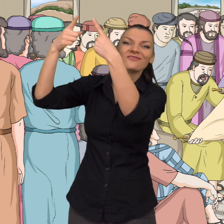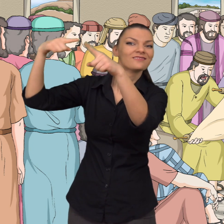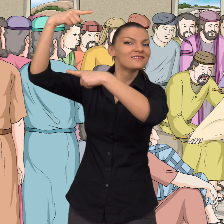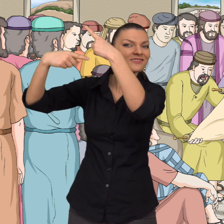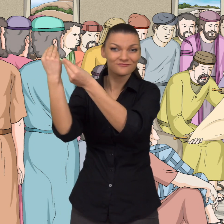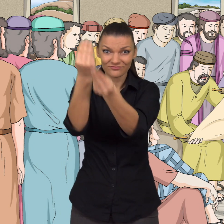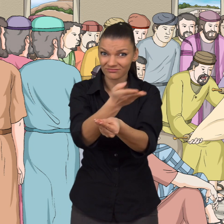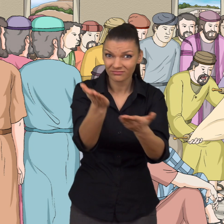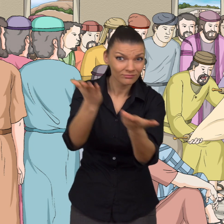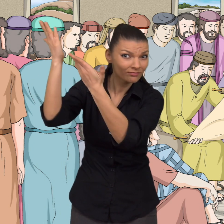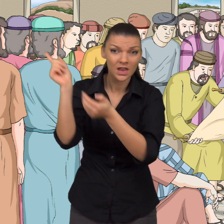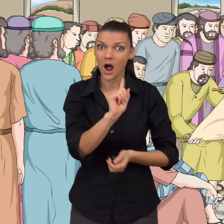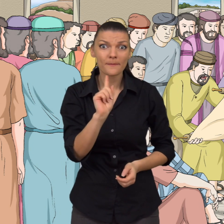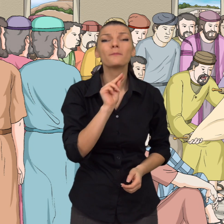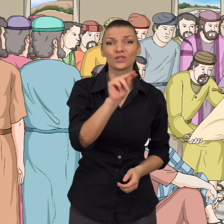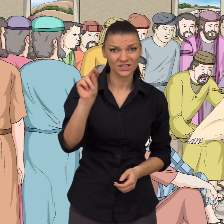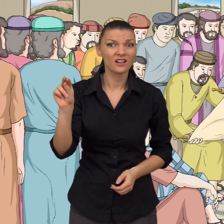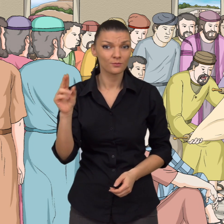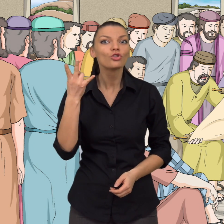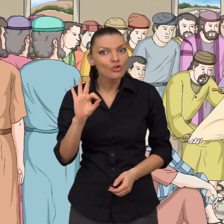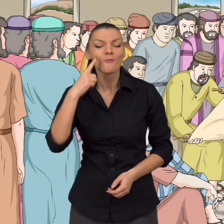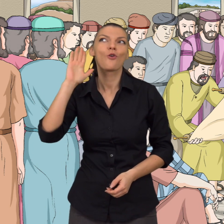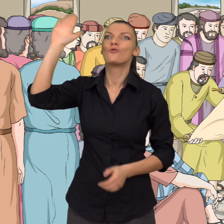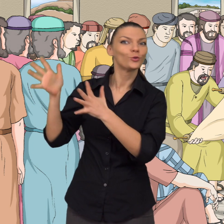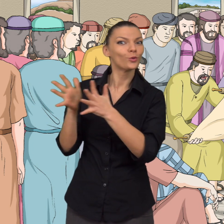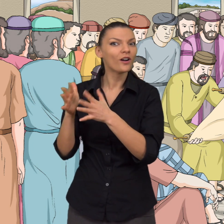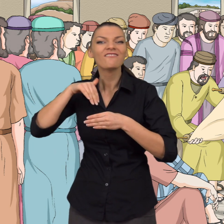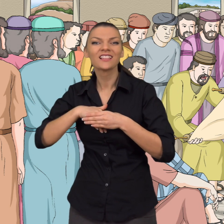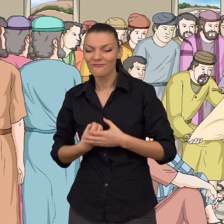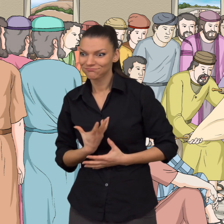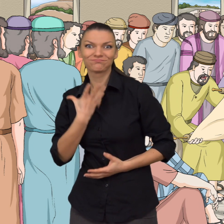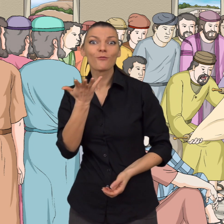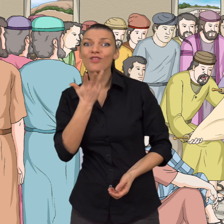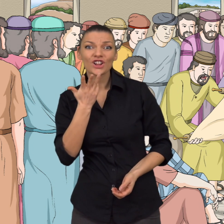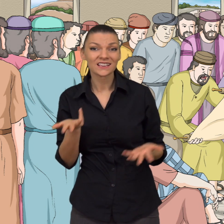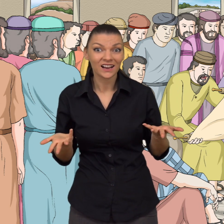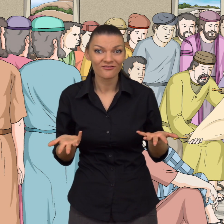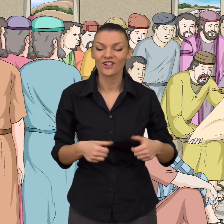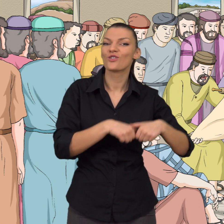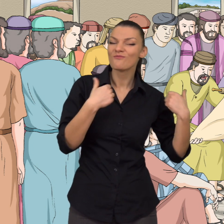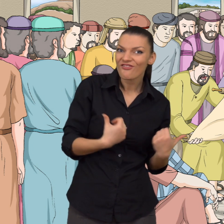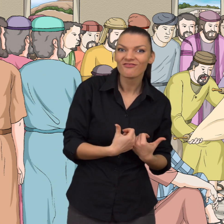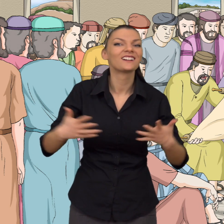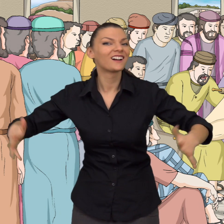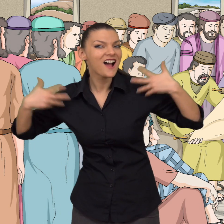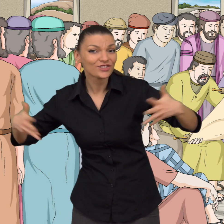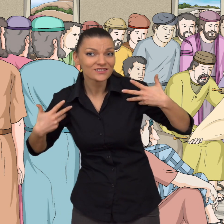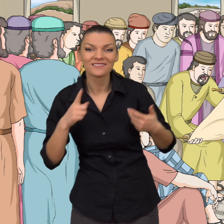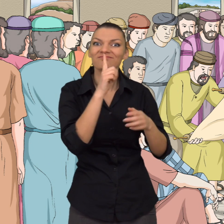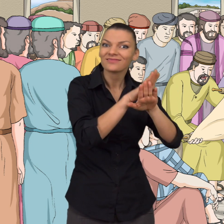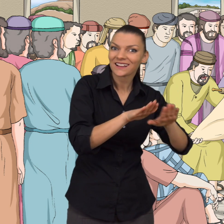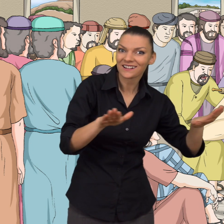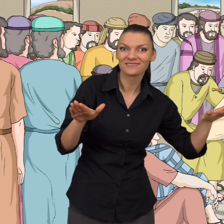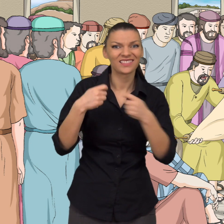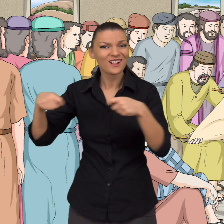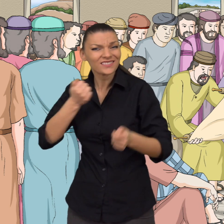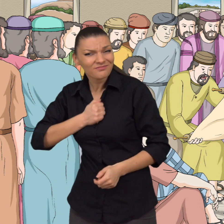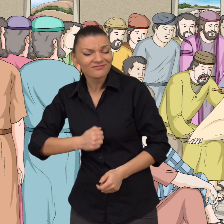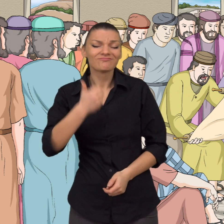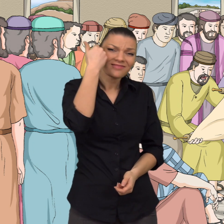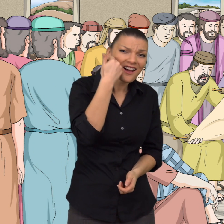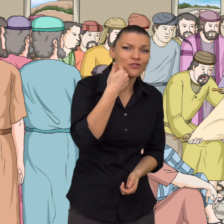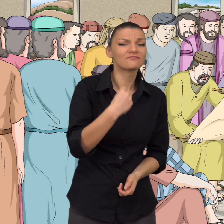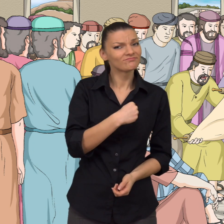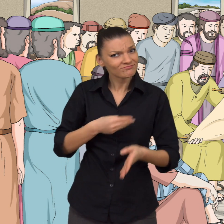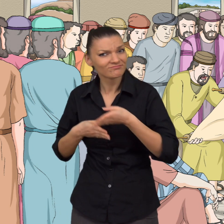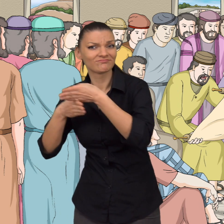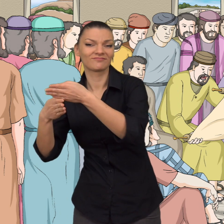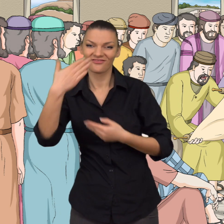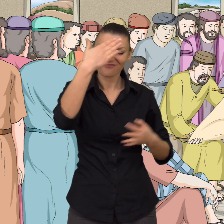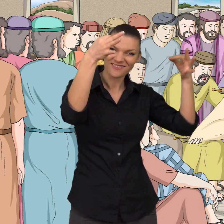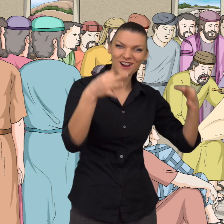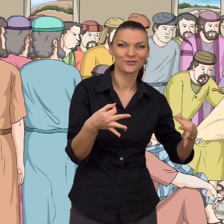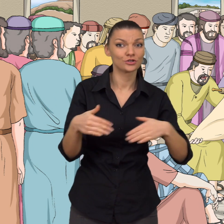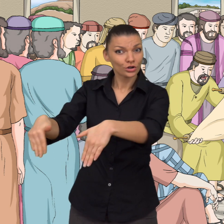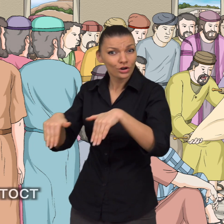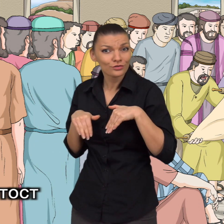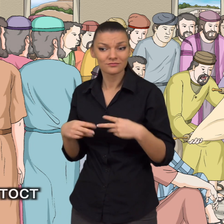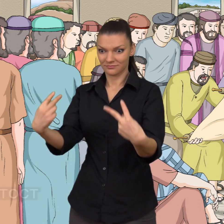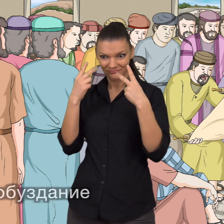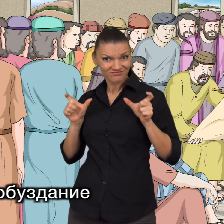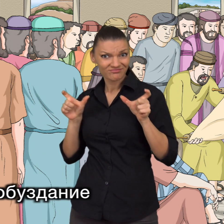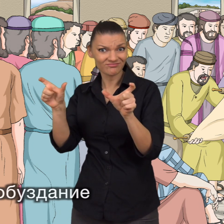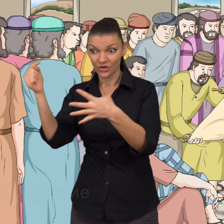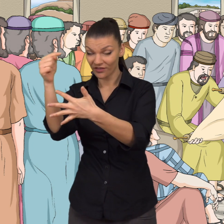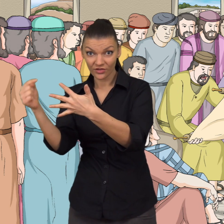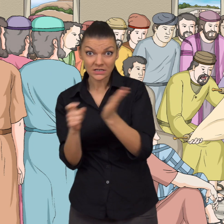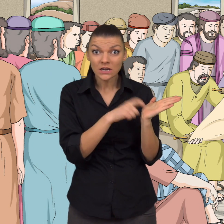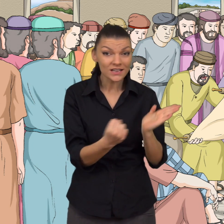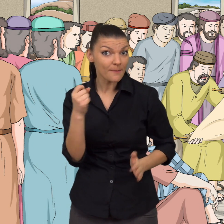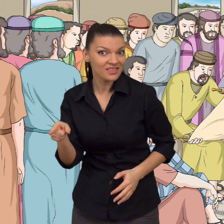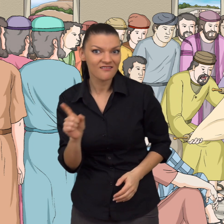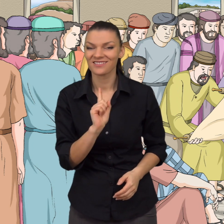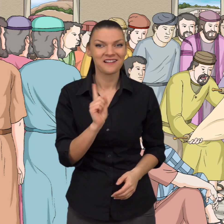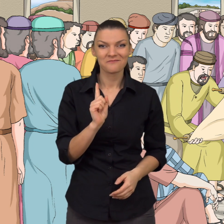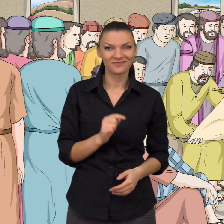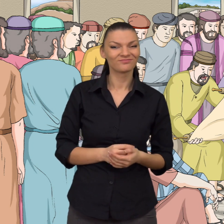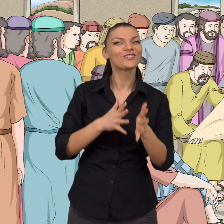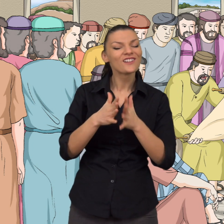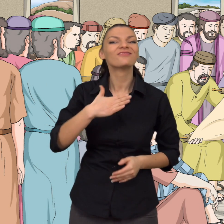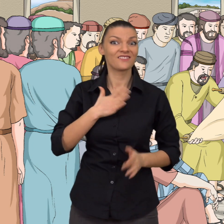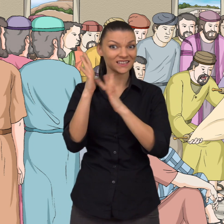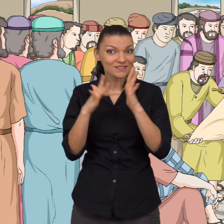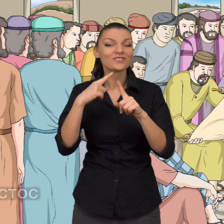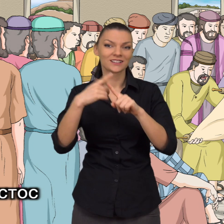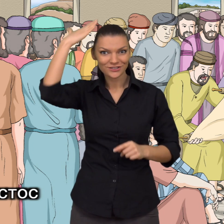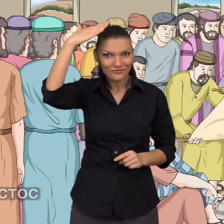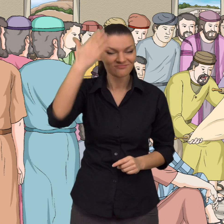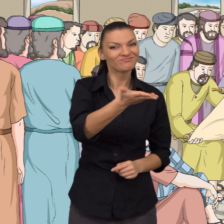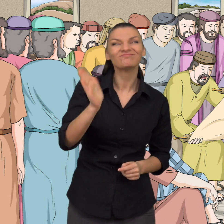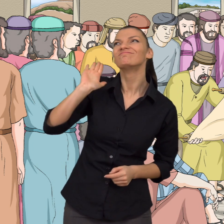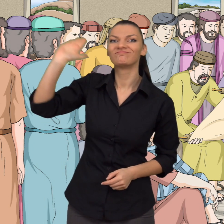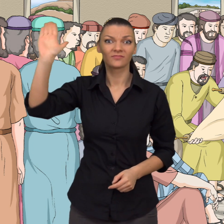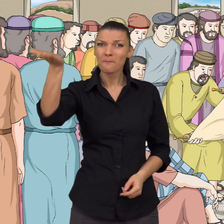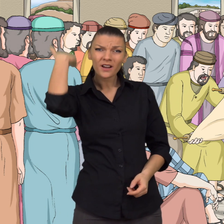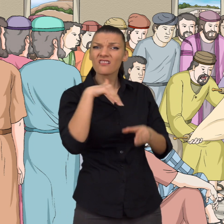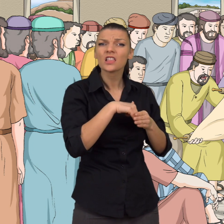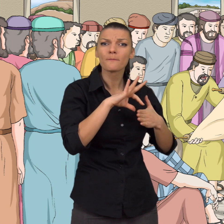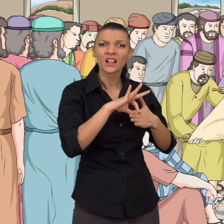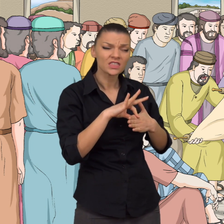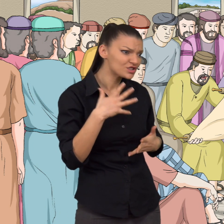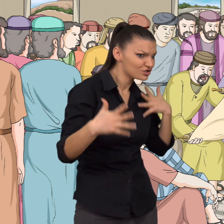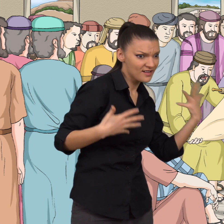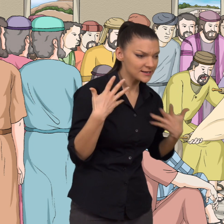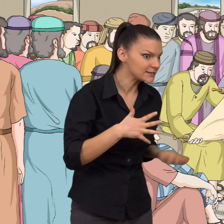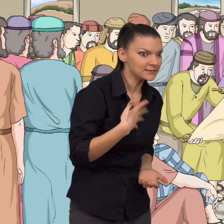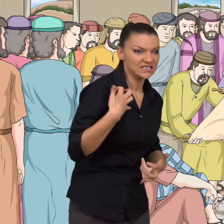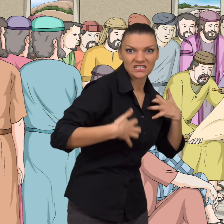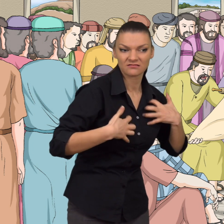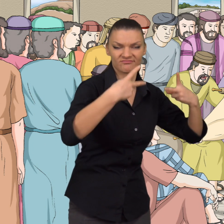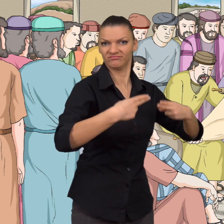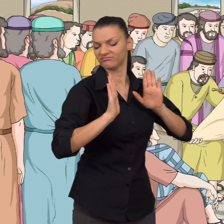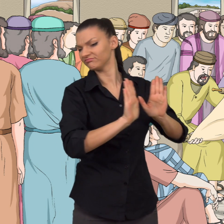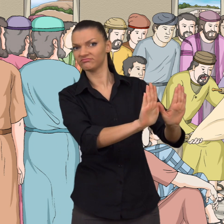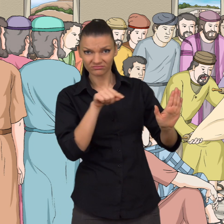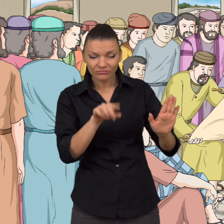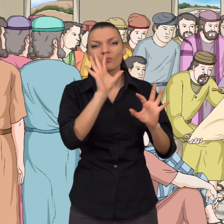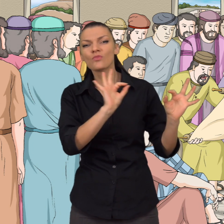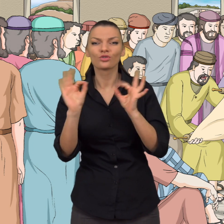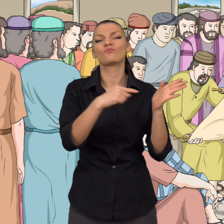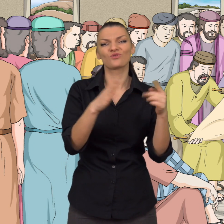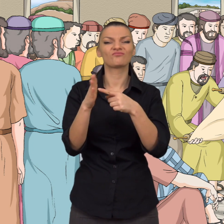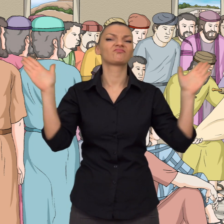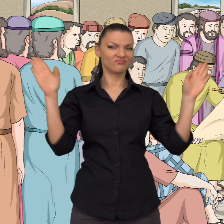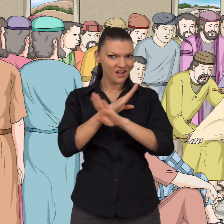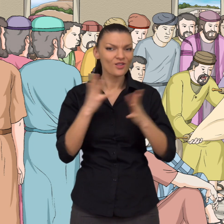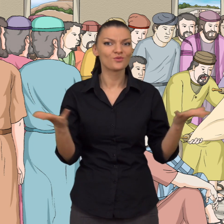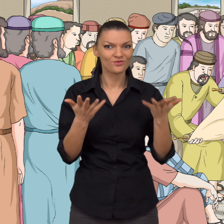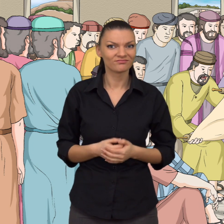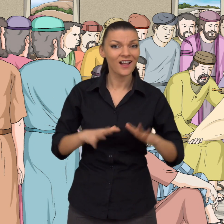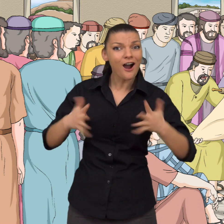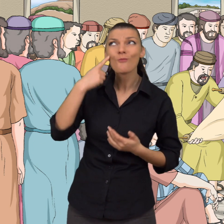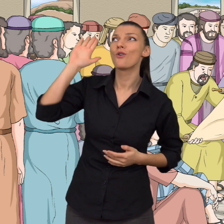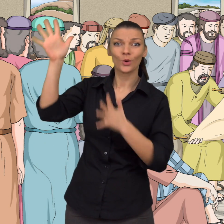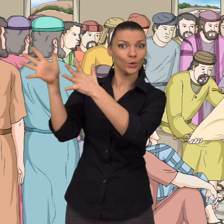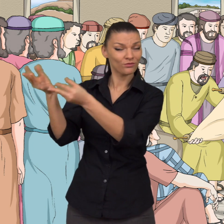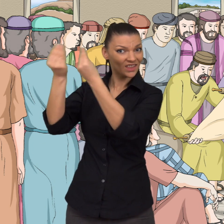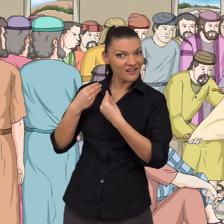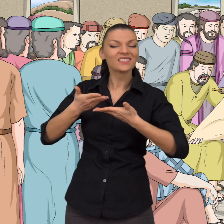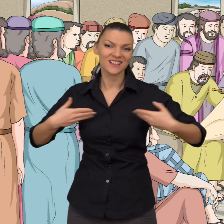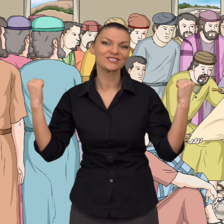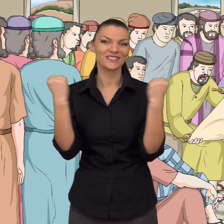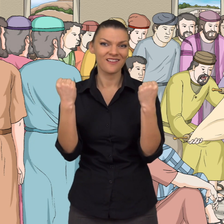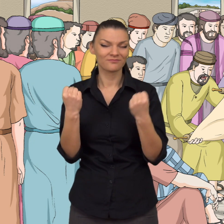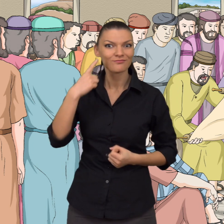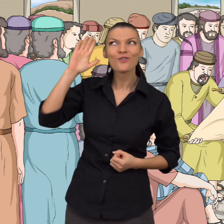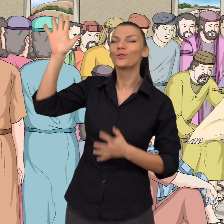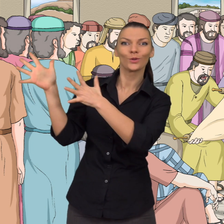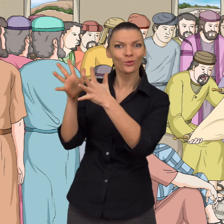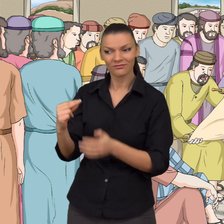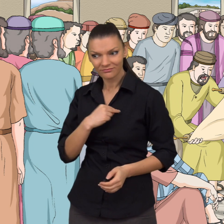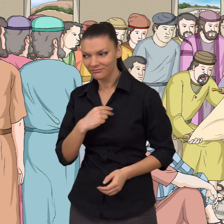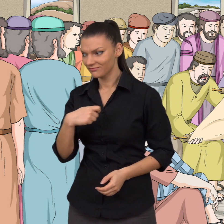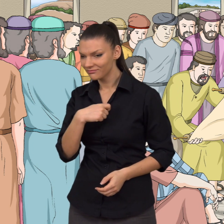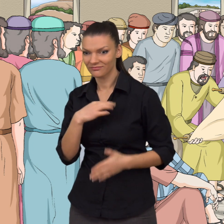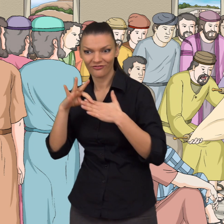But the fruit of the Spirit is love, joy, peace, patience, kindness, goodness, faithfulness, gentleness, and self-control. Against such things there is no law. Those who belong to Christ Jesus have crucified the flesh with its passions and desires.